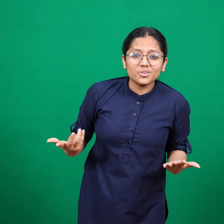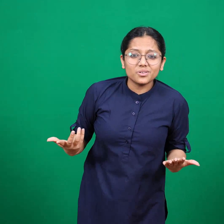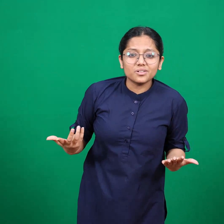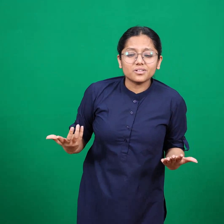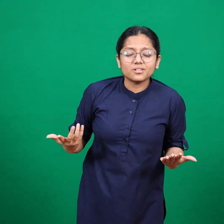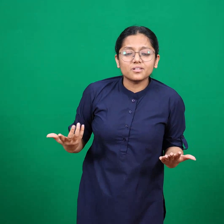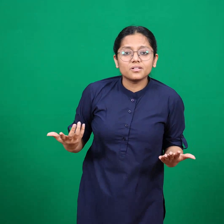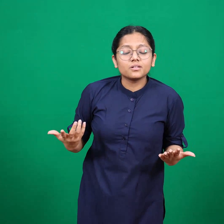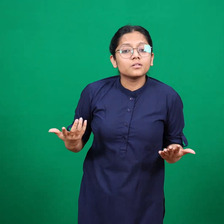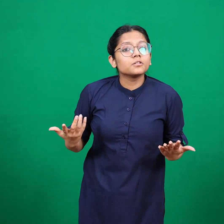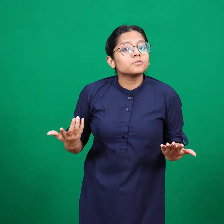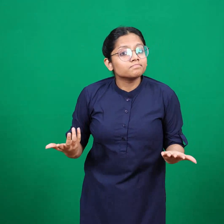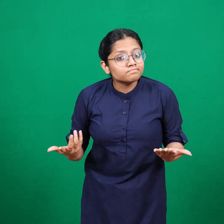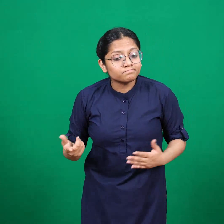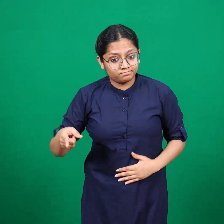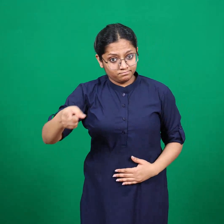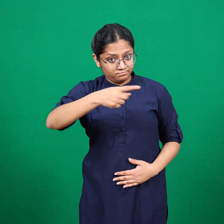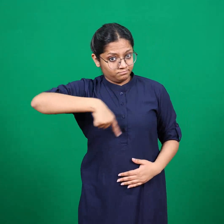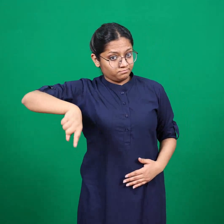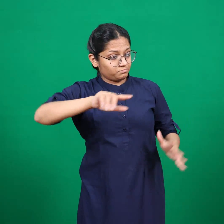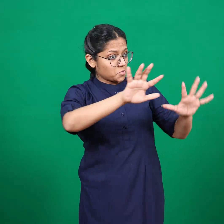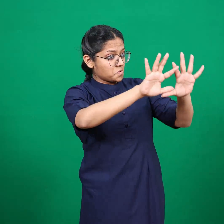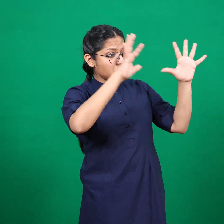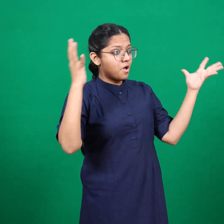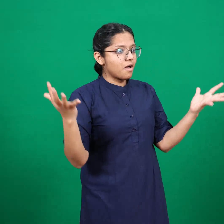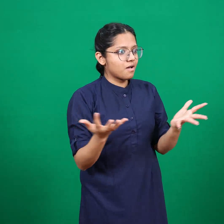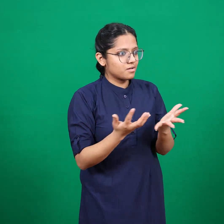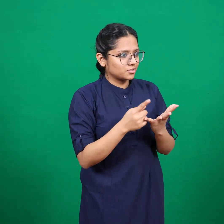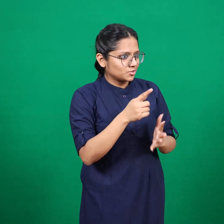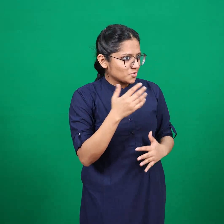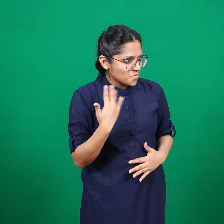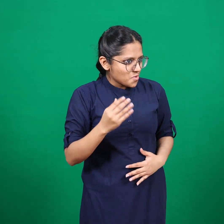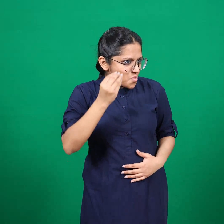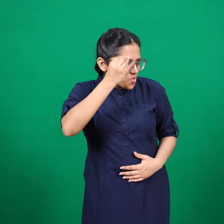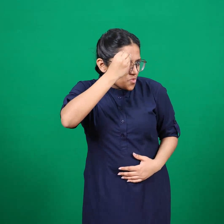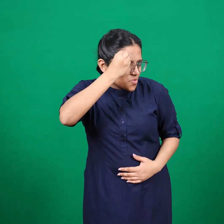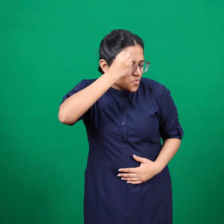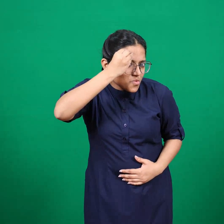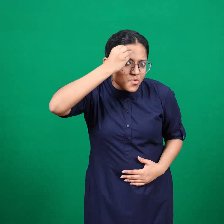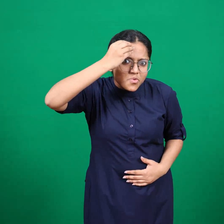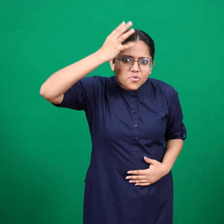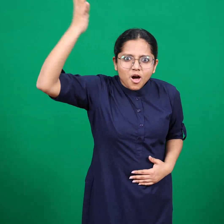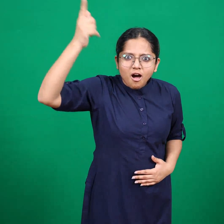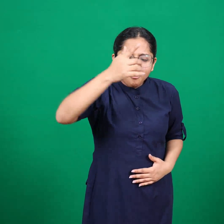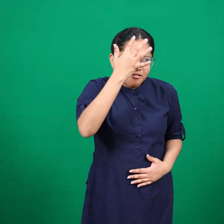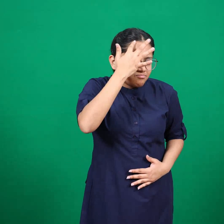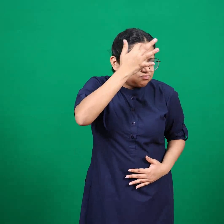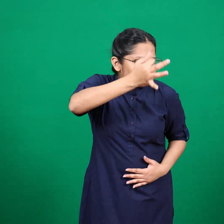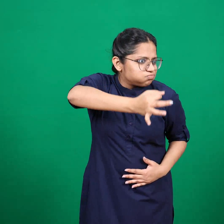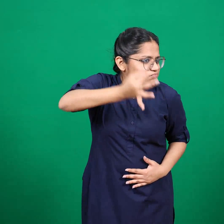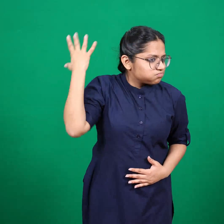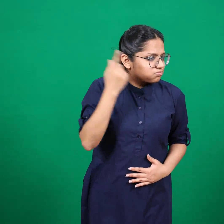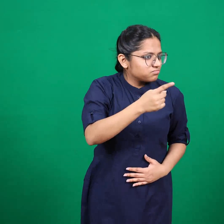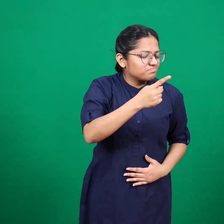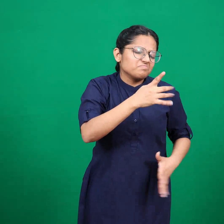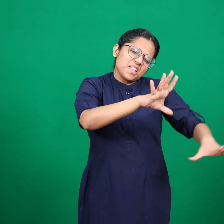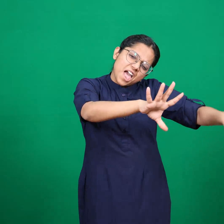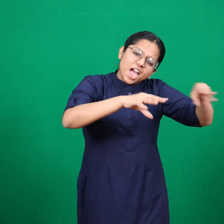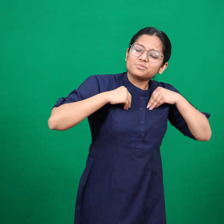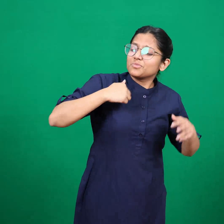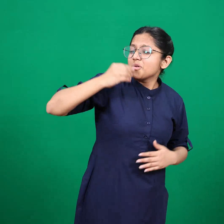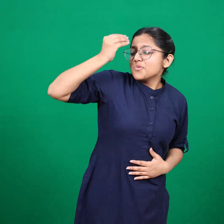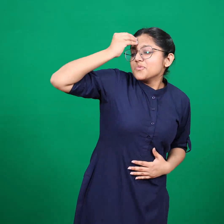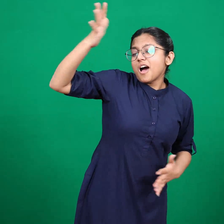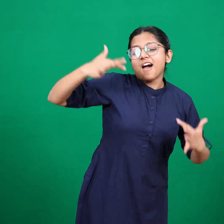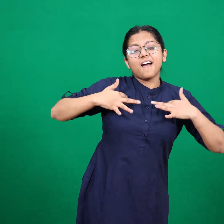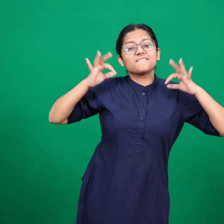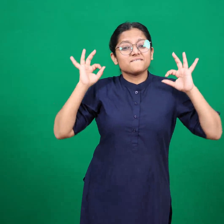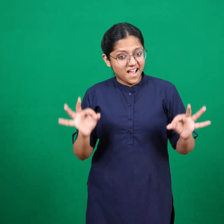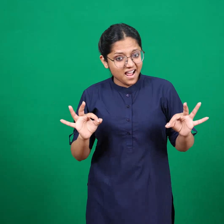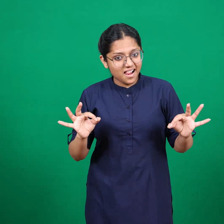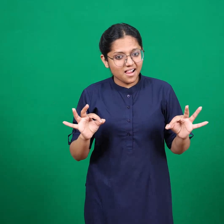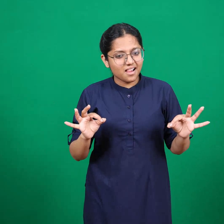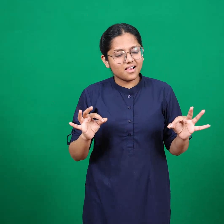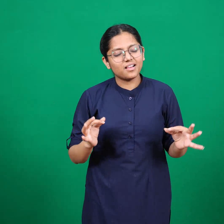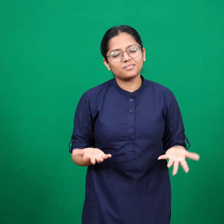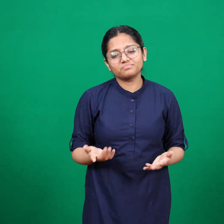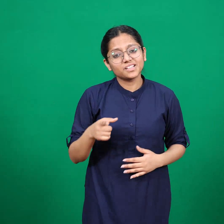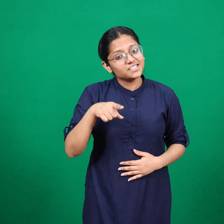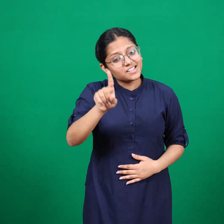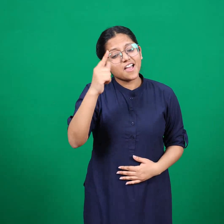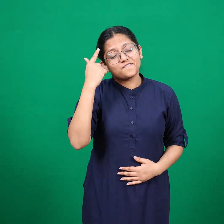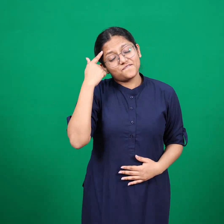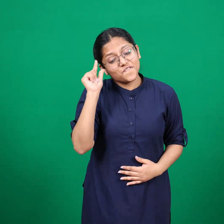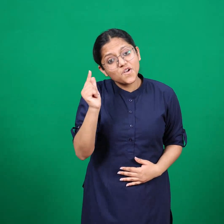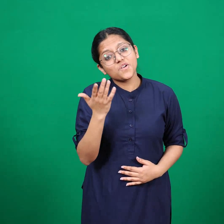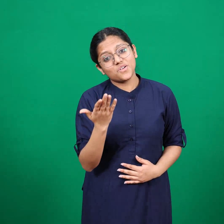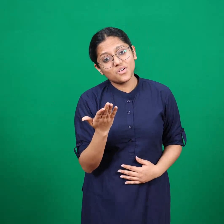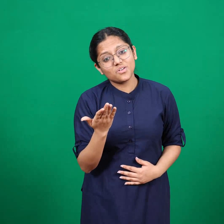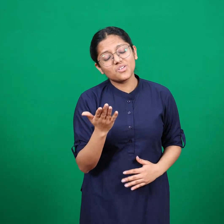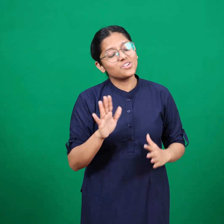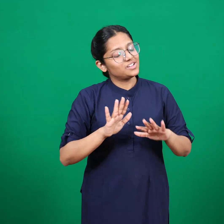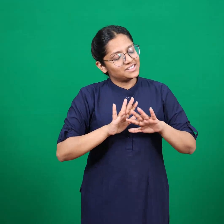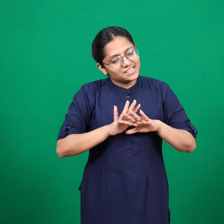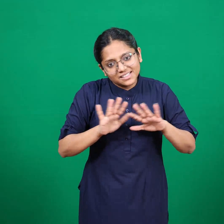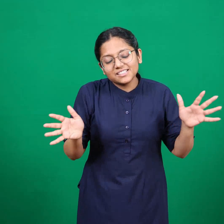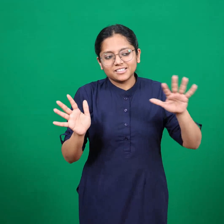Let no one deceive himself.